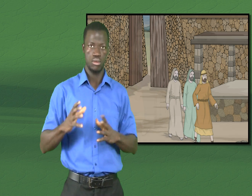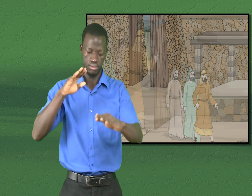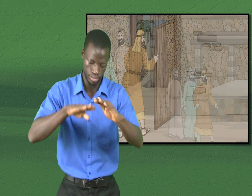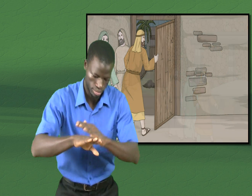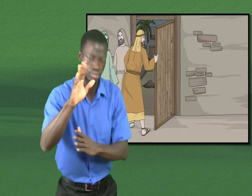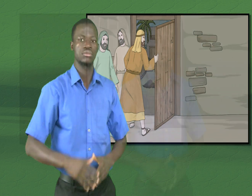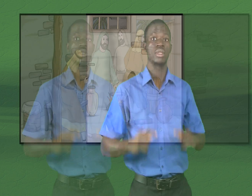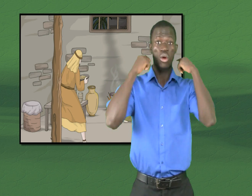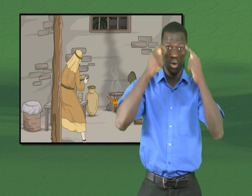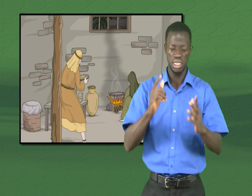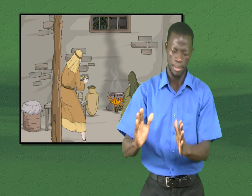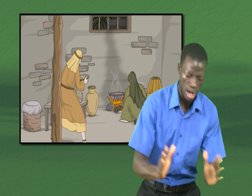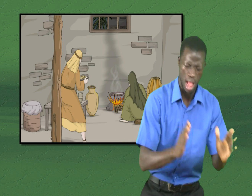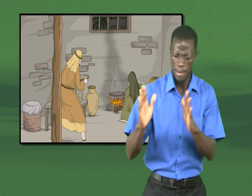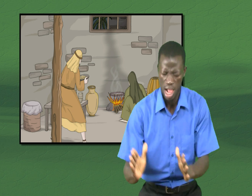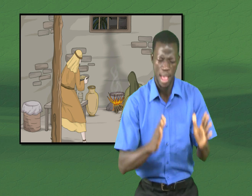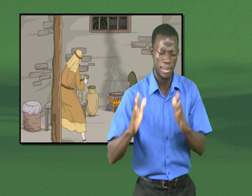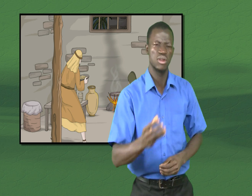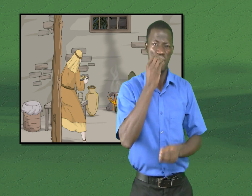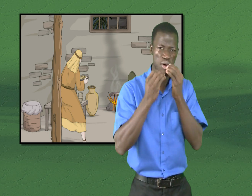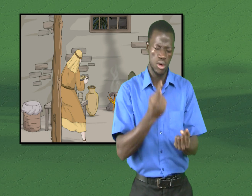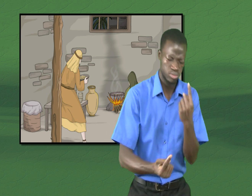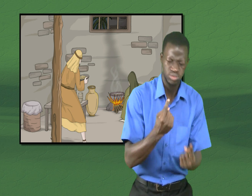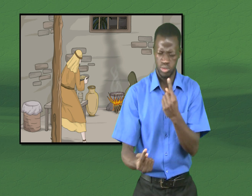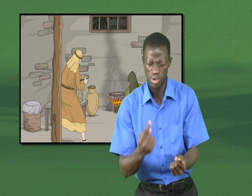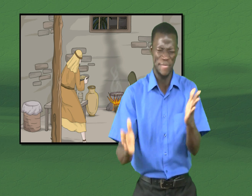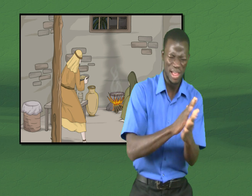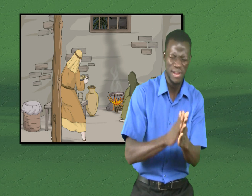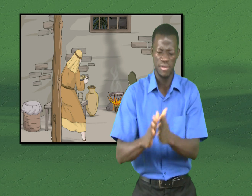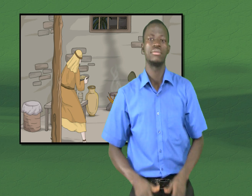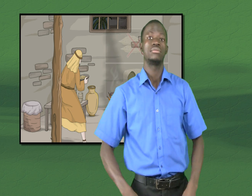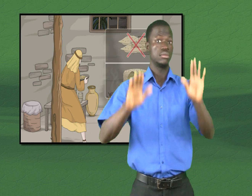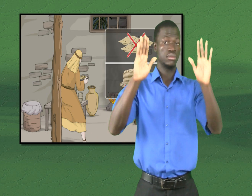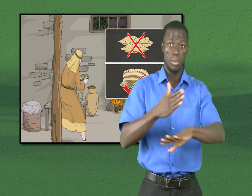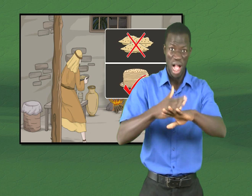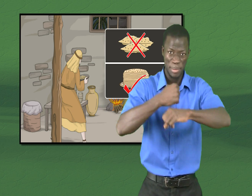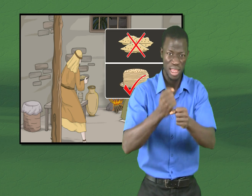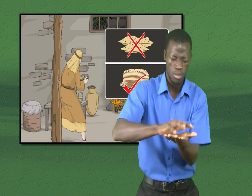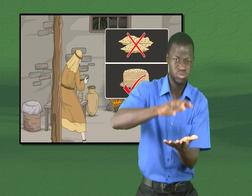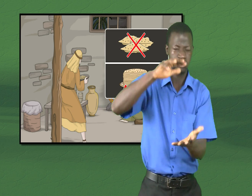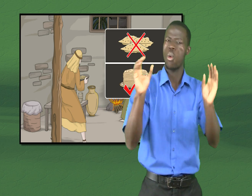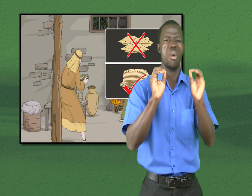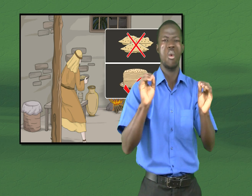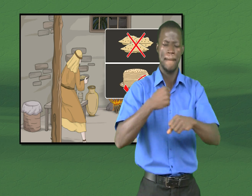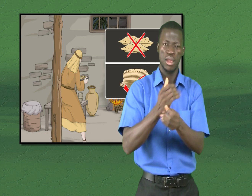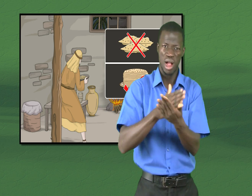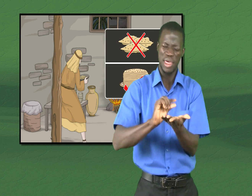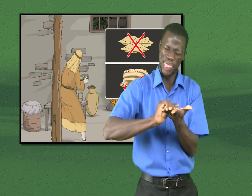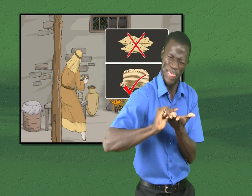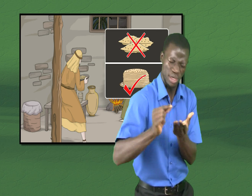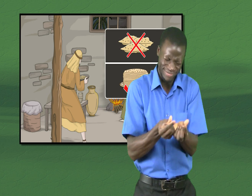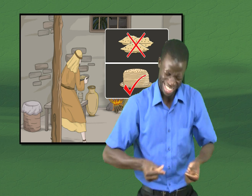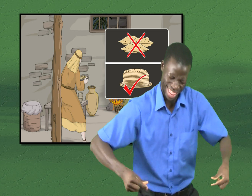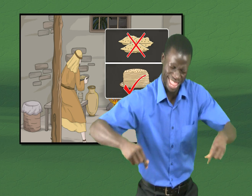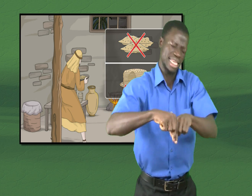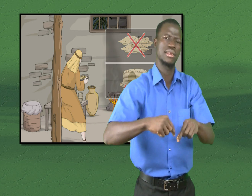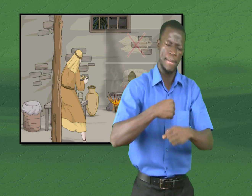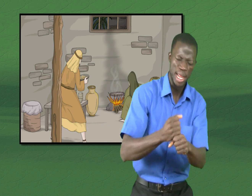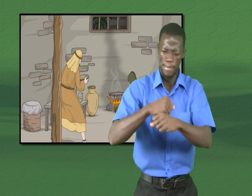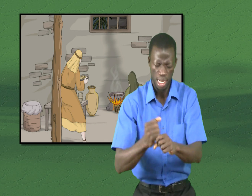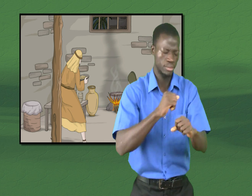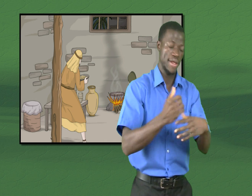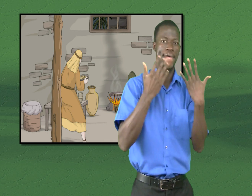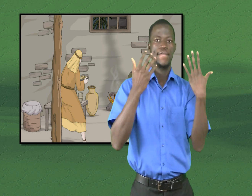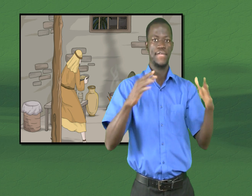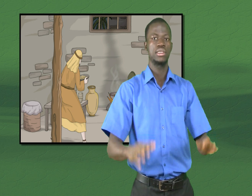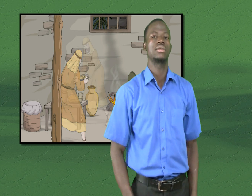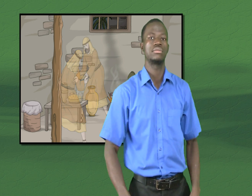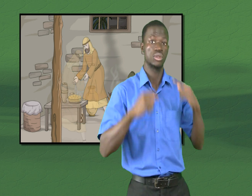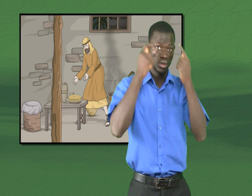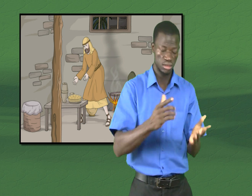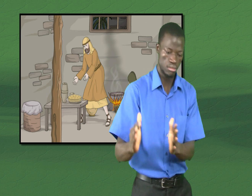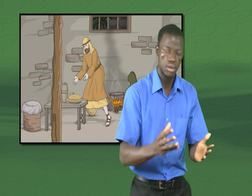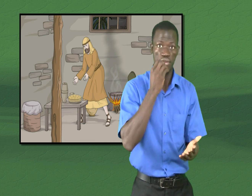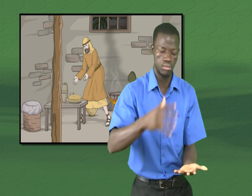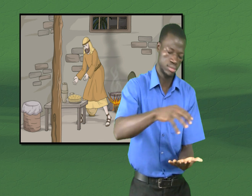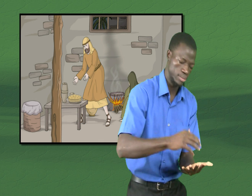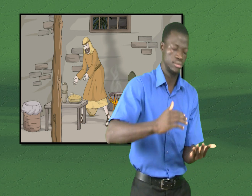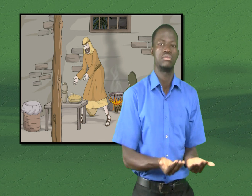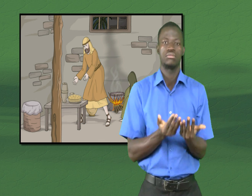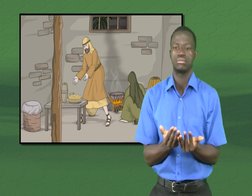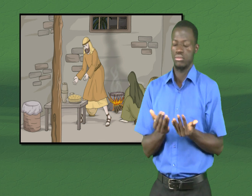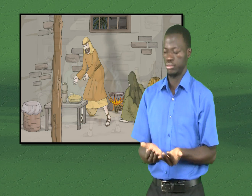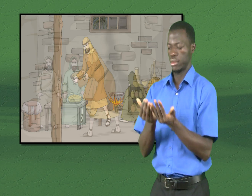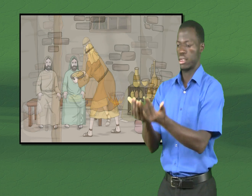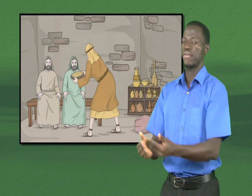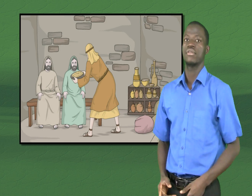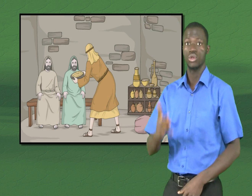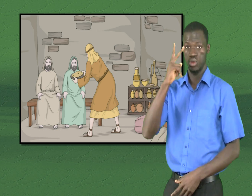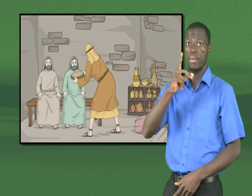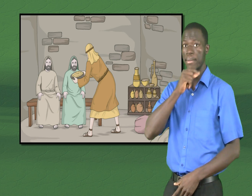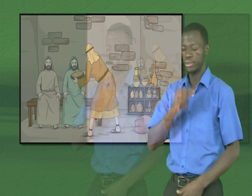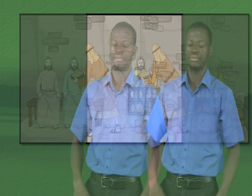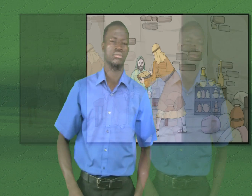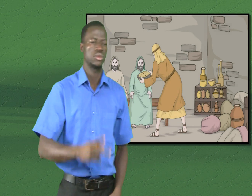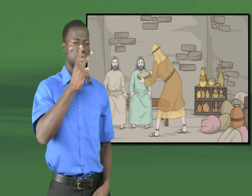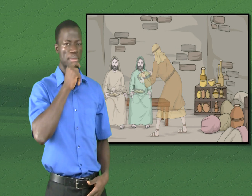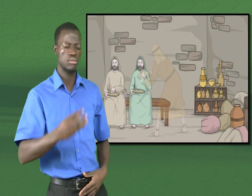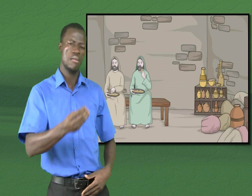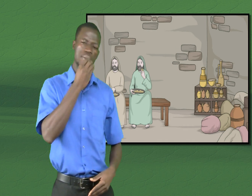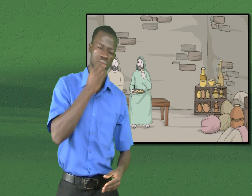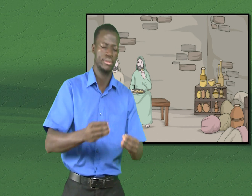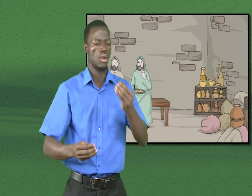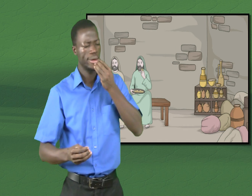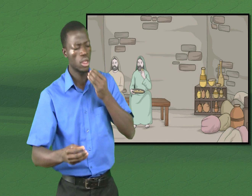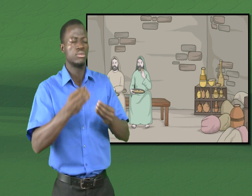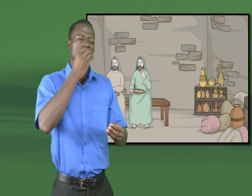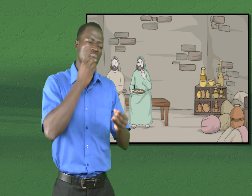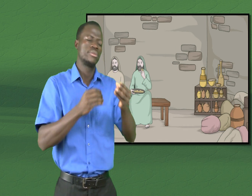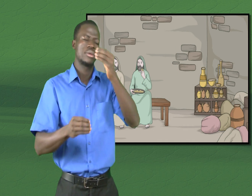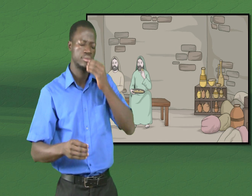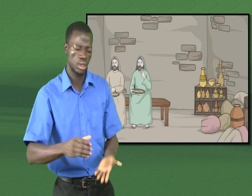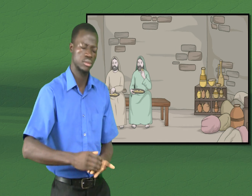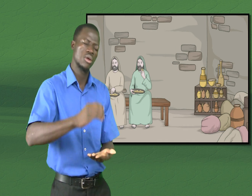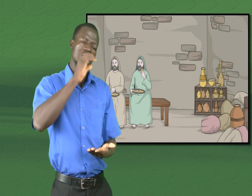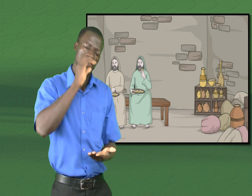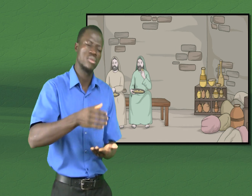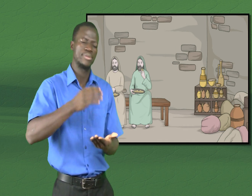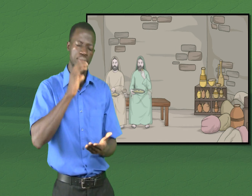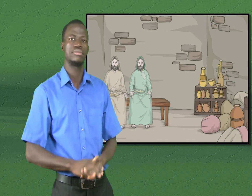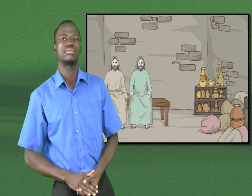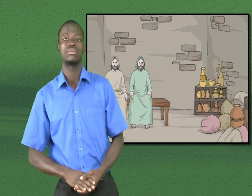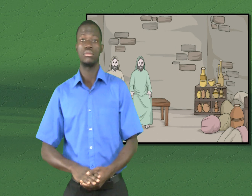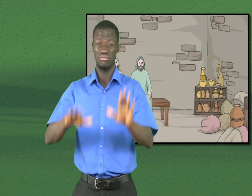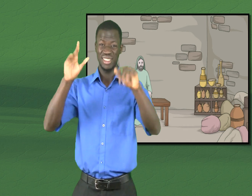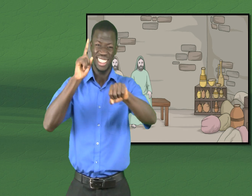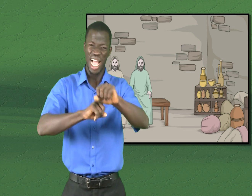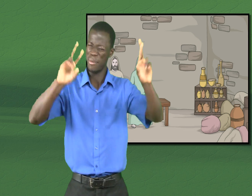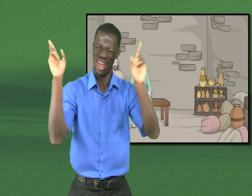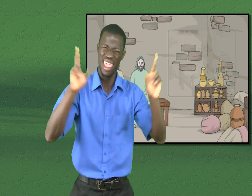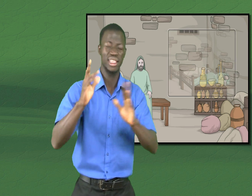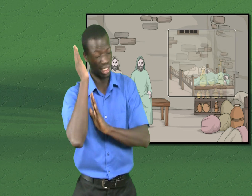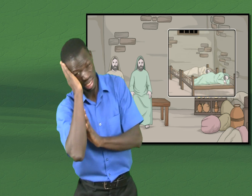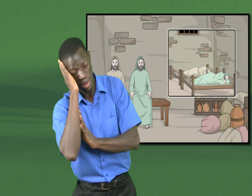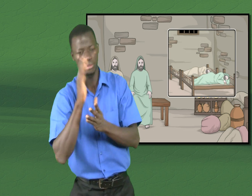He prepared a feast for them and baked unleavened bread, and they ate.